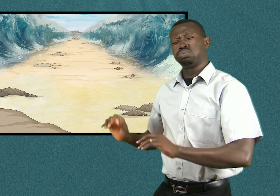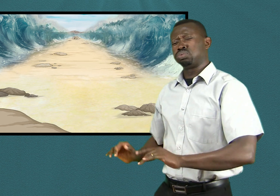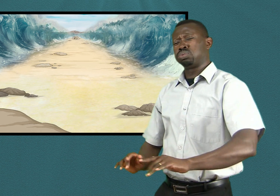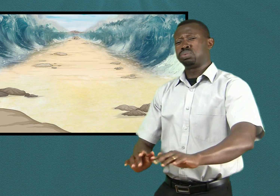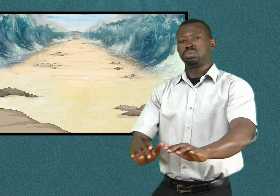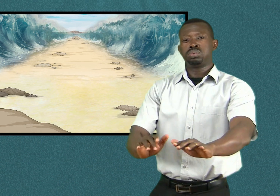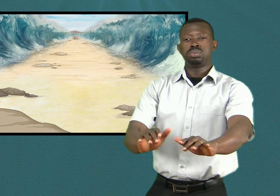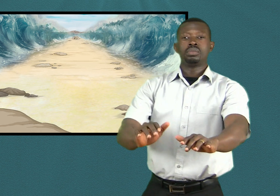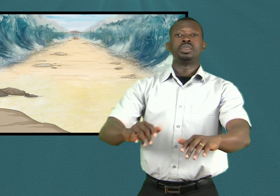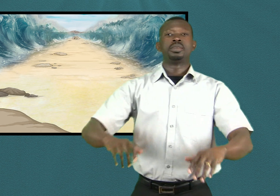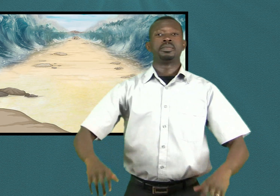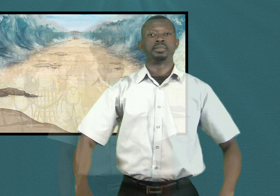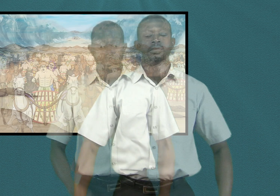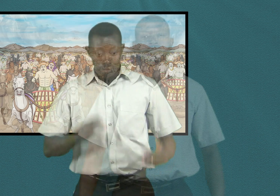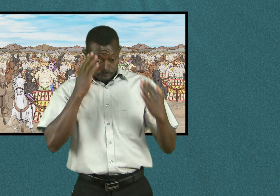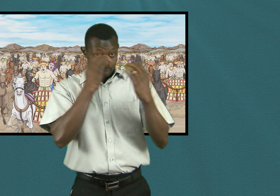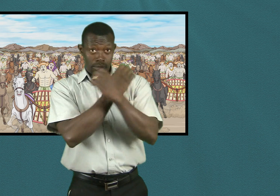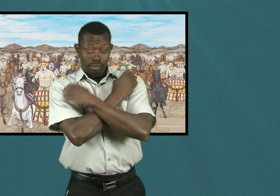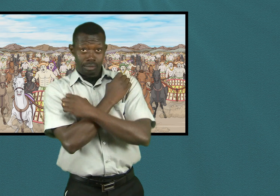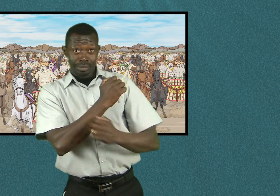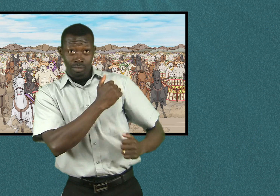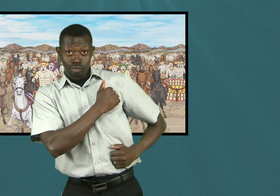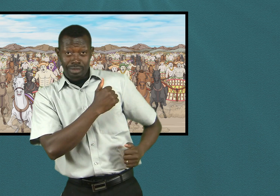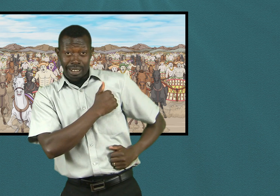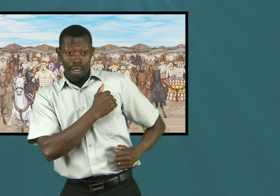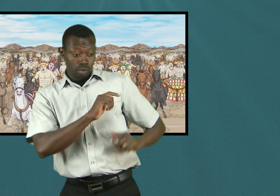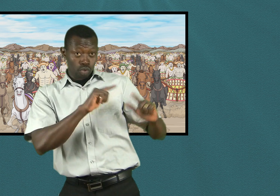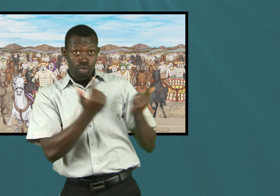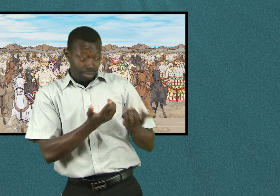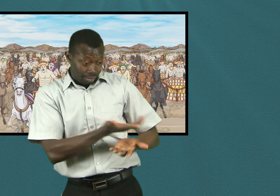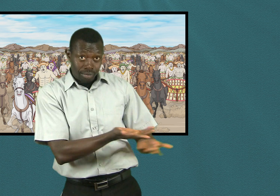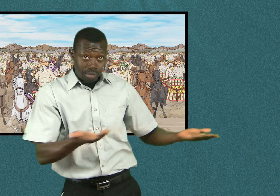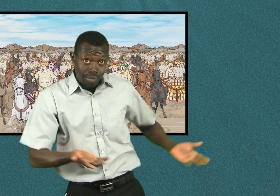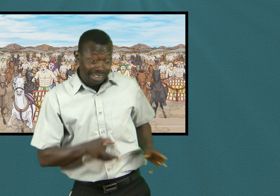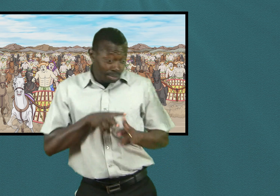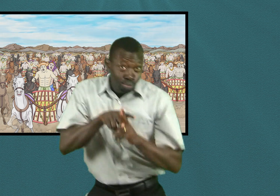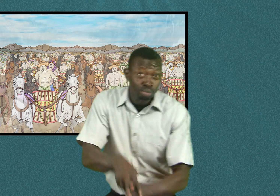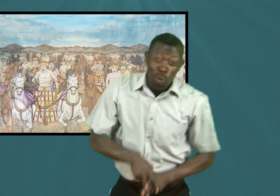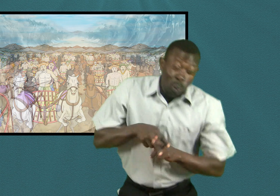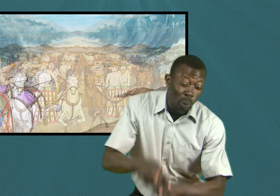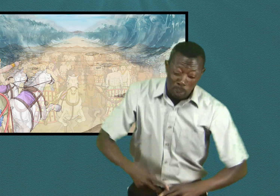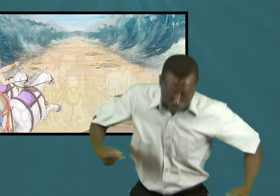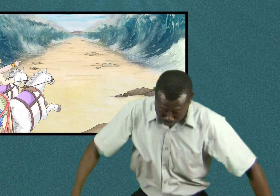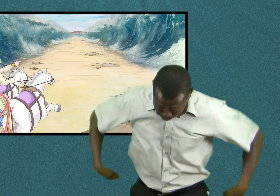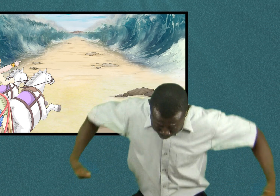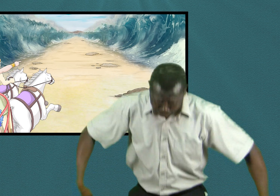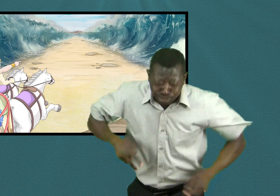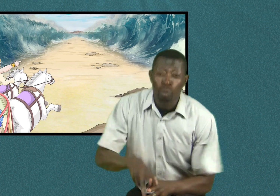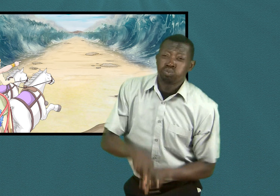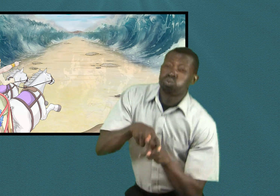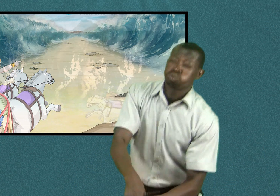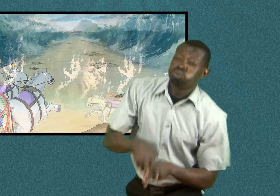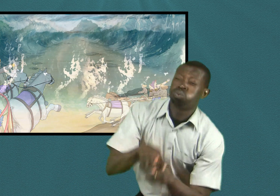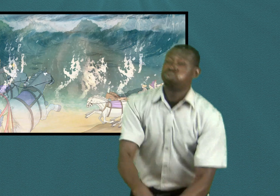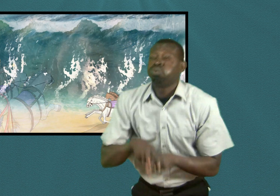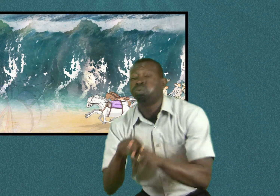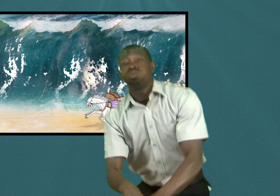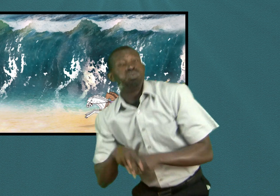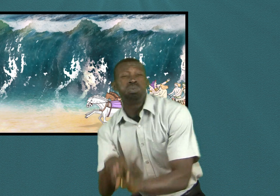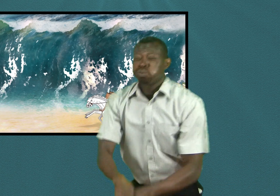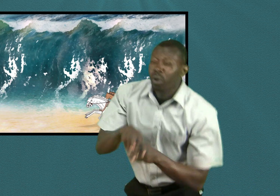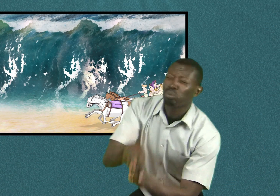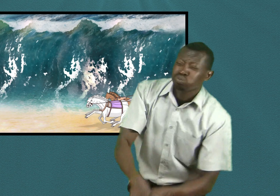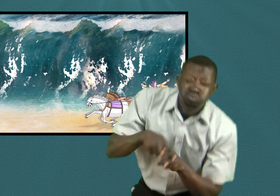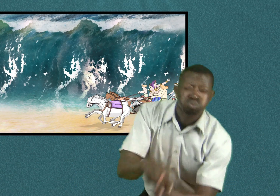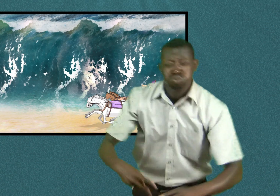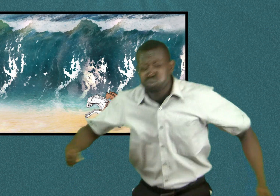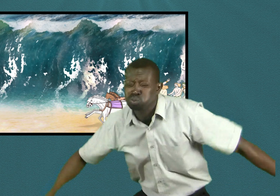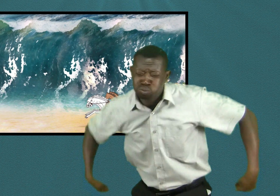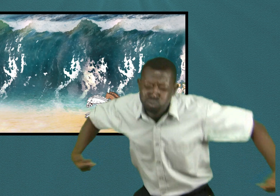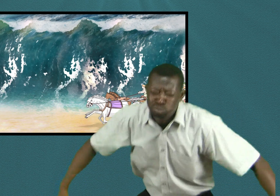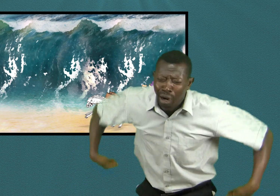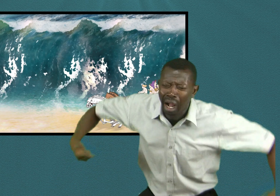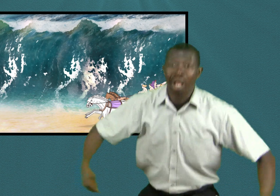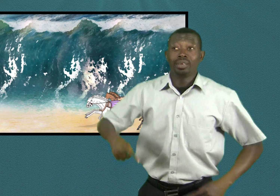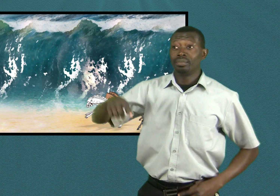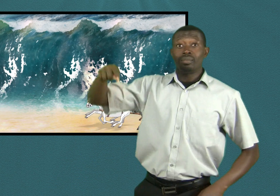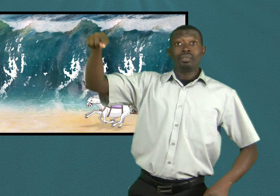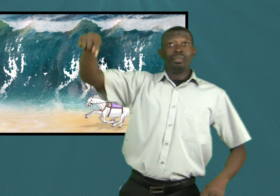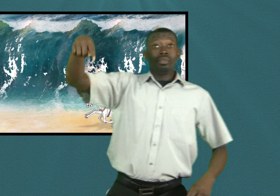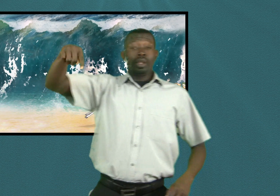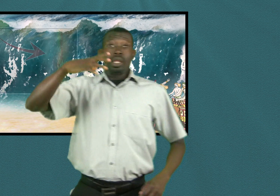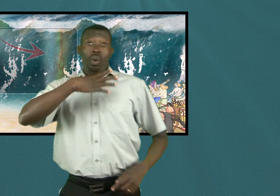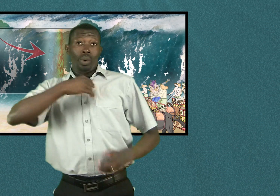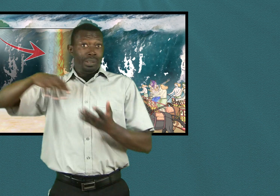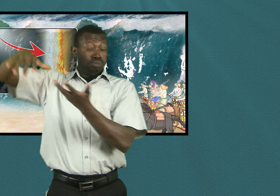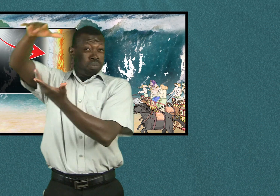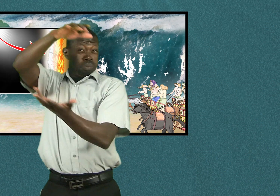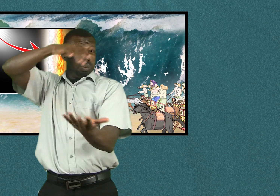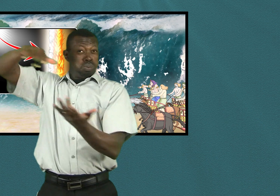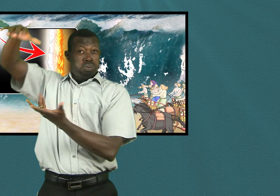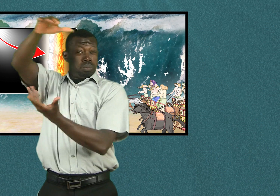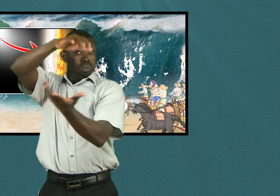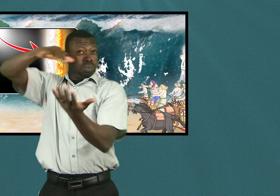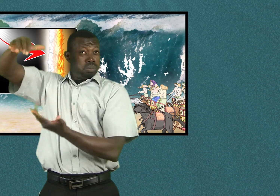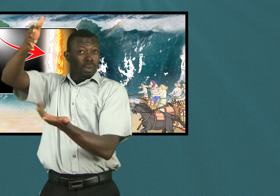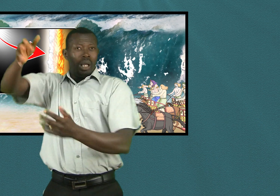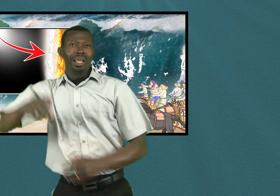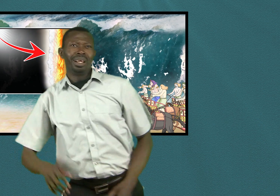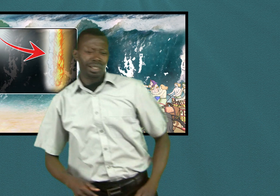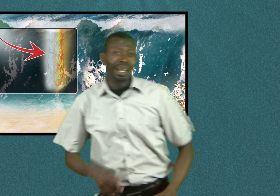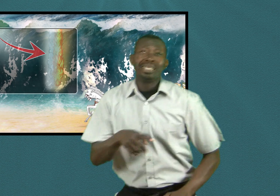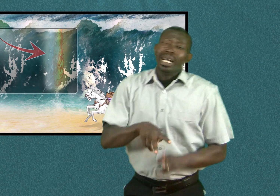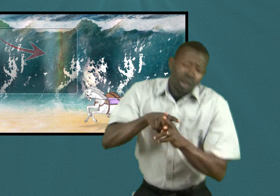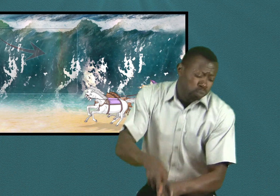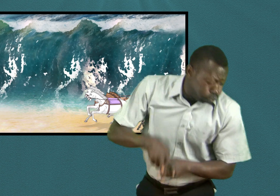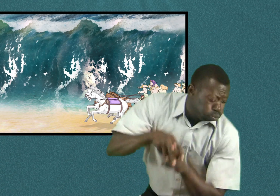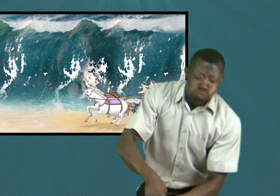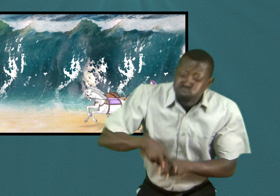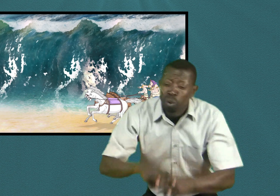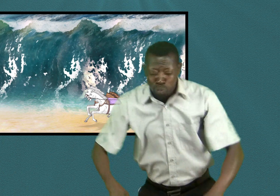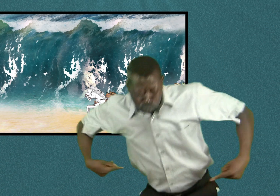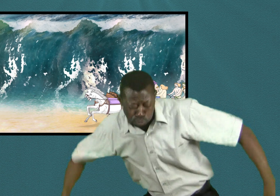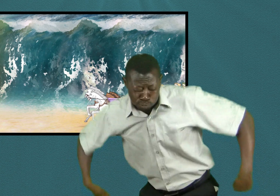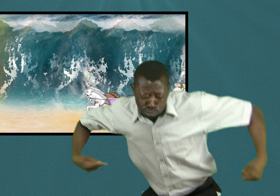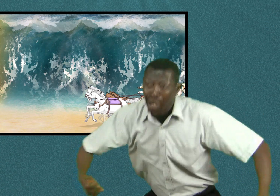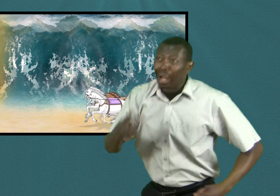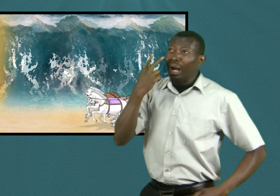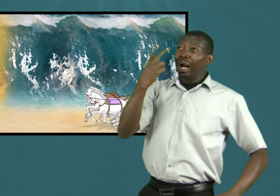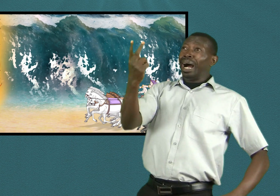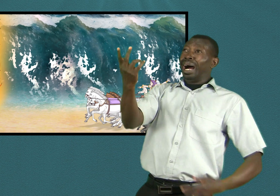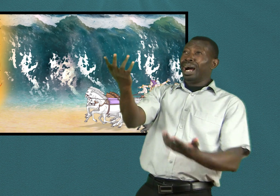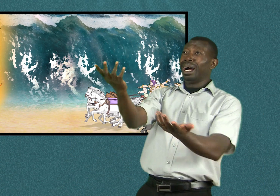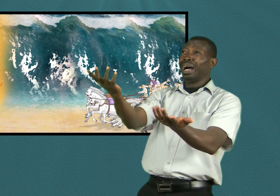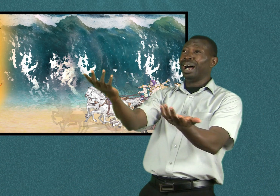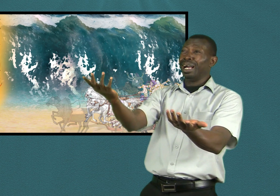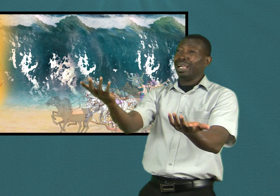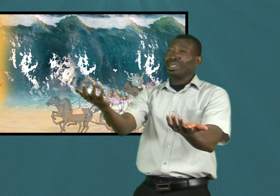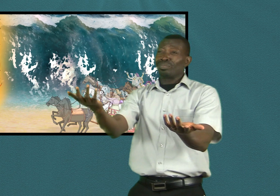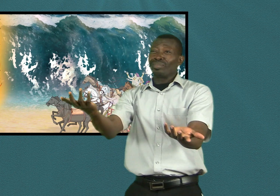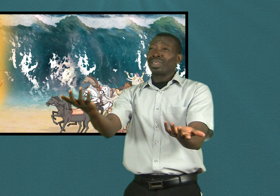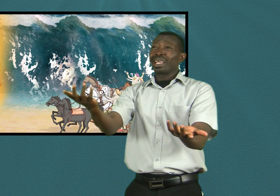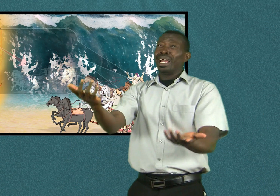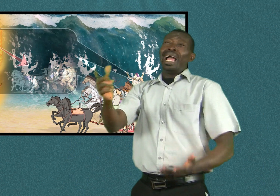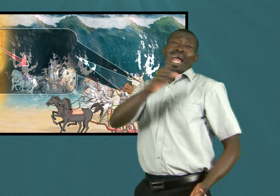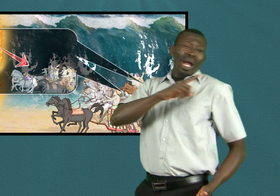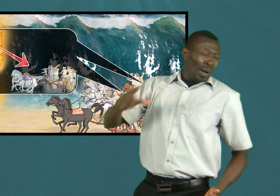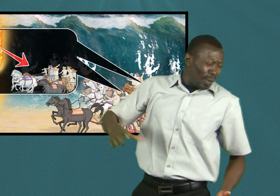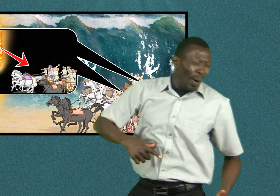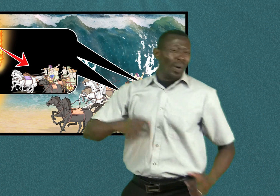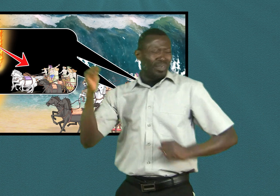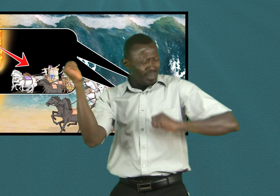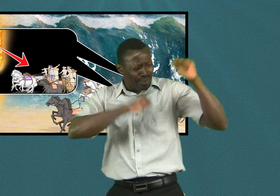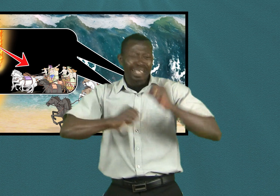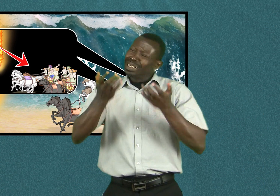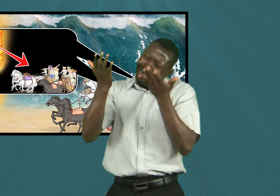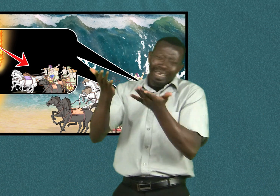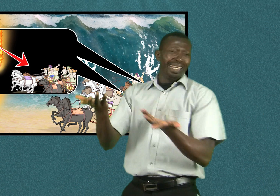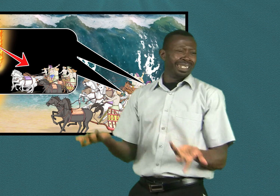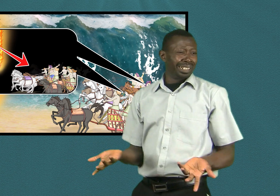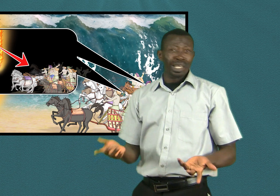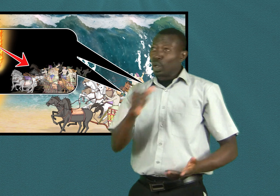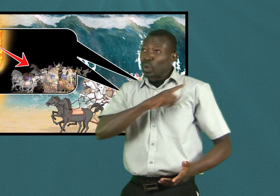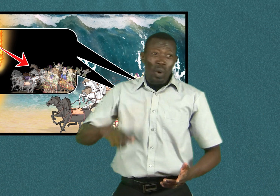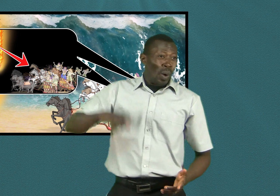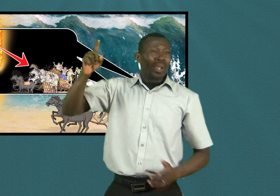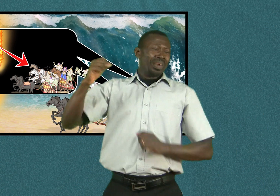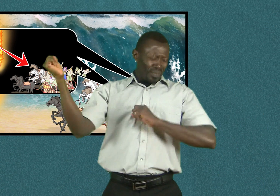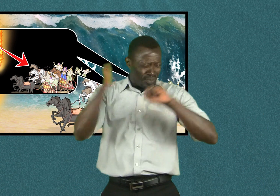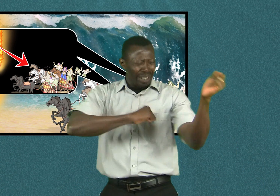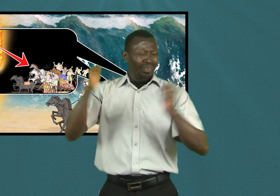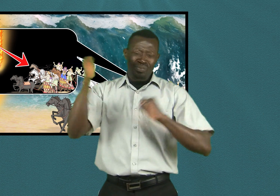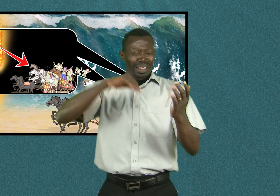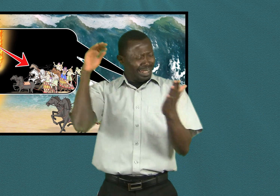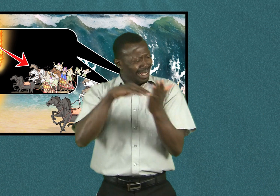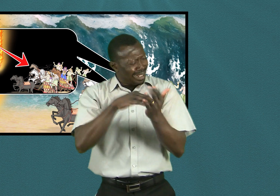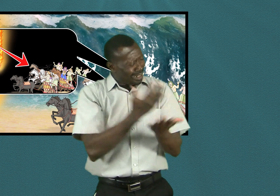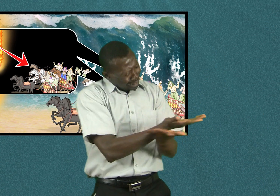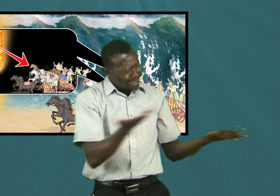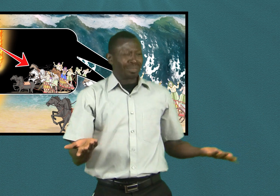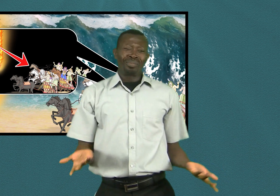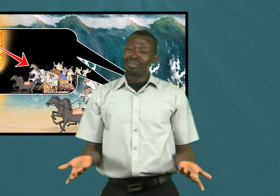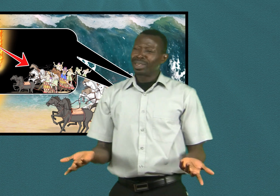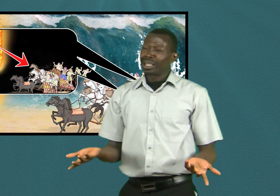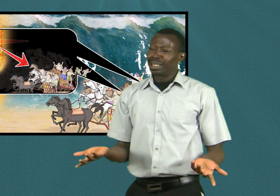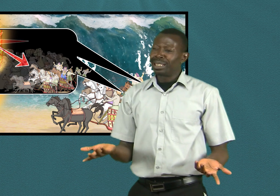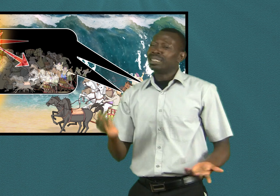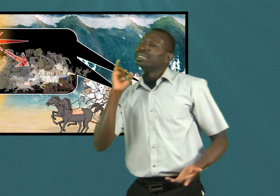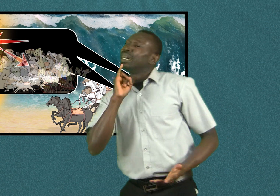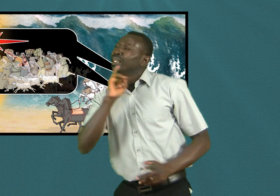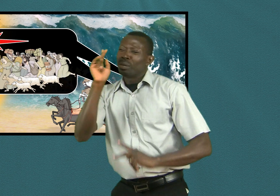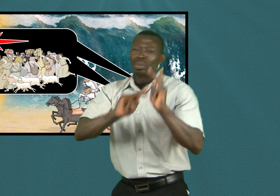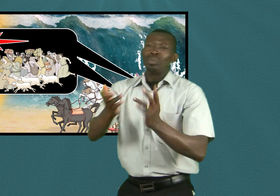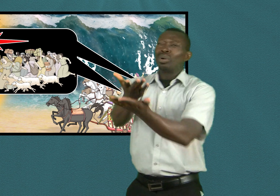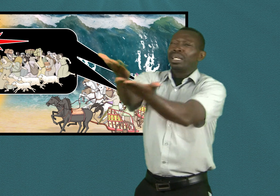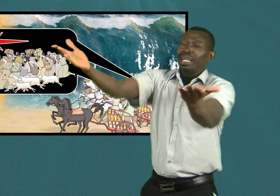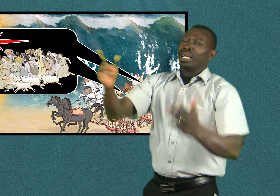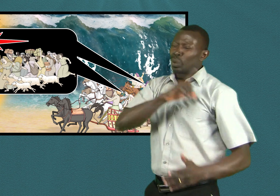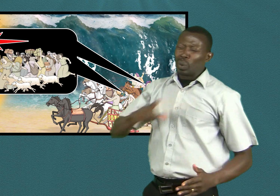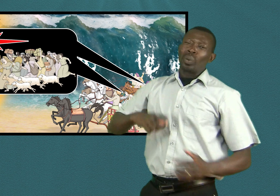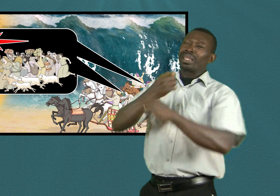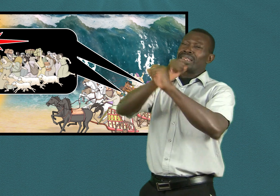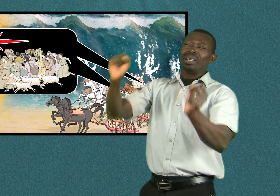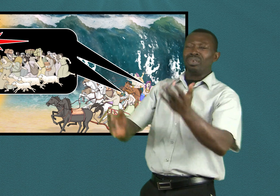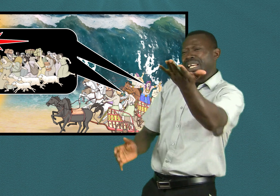And the Egyptians chased after them—all Pharaoh’s horses, chariots, and horsemen—and followed them into the sea. At morning watch, however, the LORD looked down on the army of the Egyptians from the pillar of fire and cloud, and He threw their camp into confusion. He caused their chariot wheels to wobble, so that they had difficulty driving.